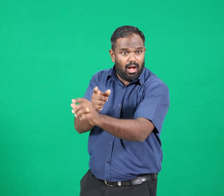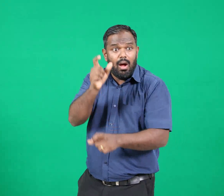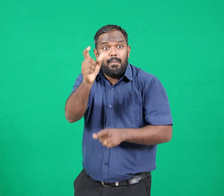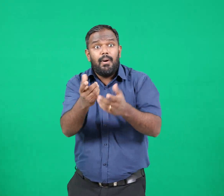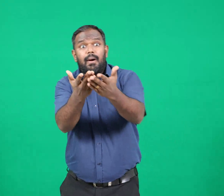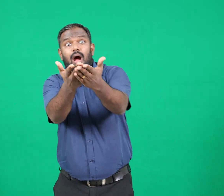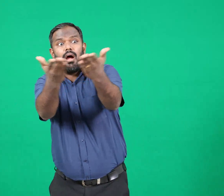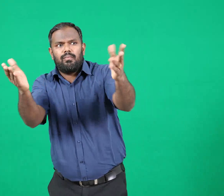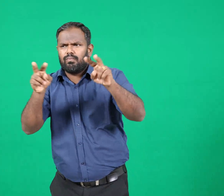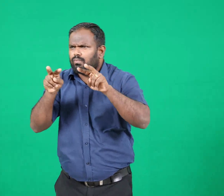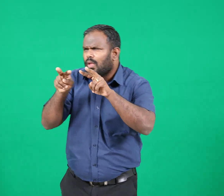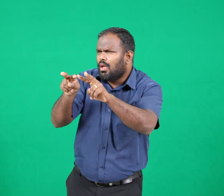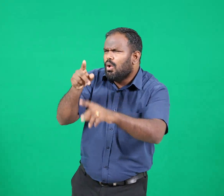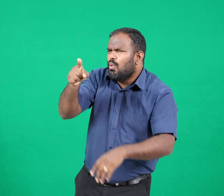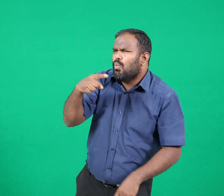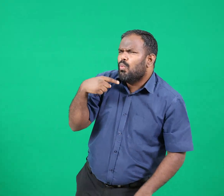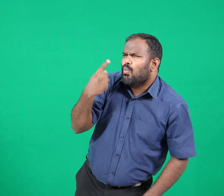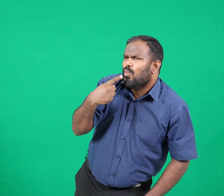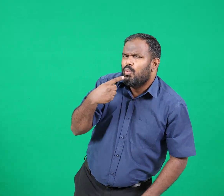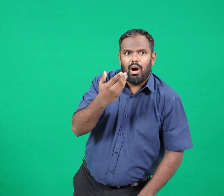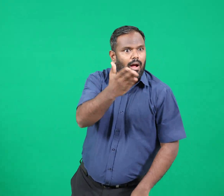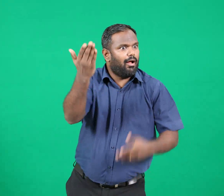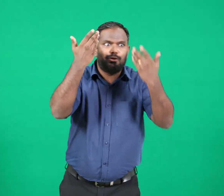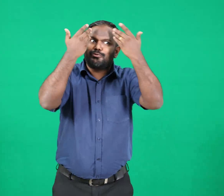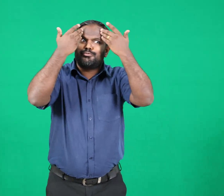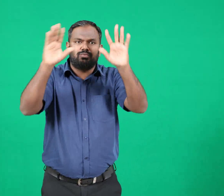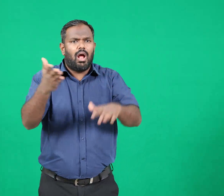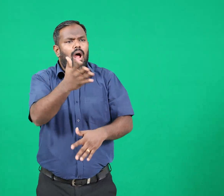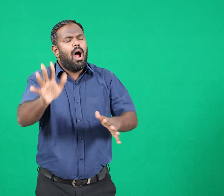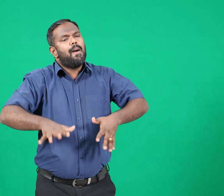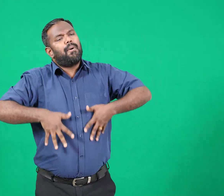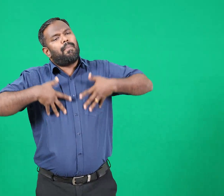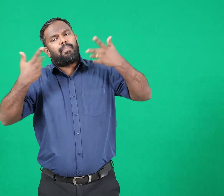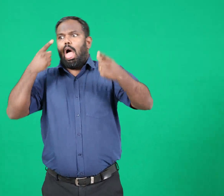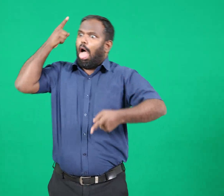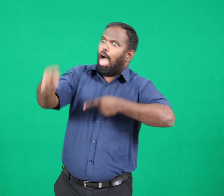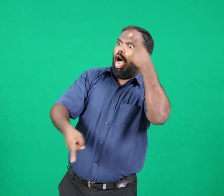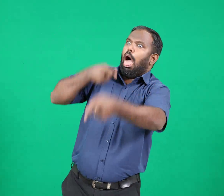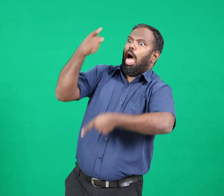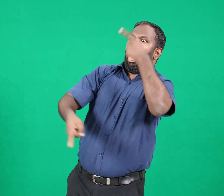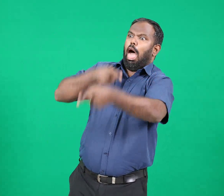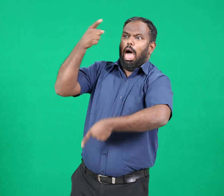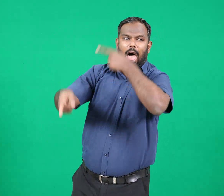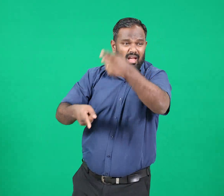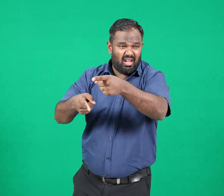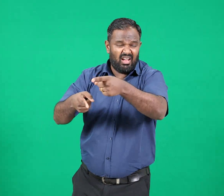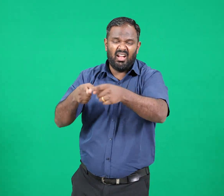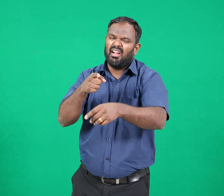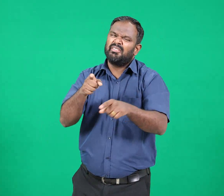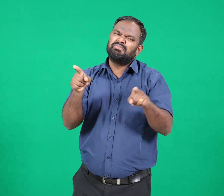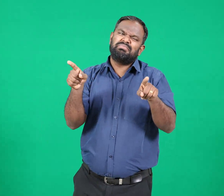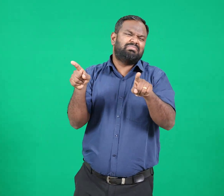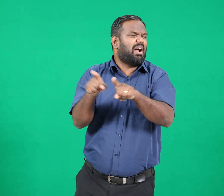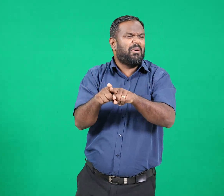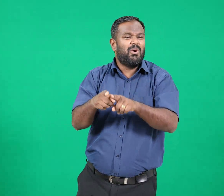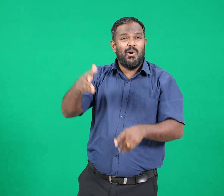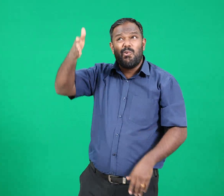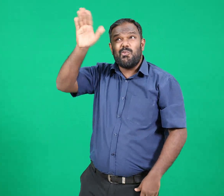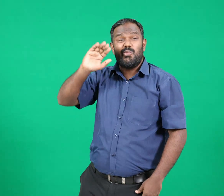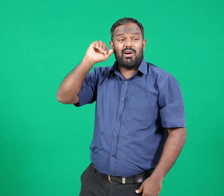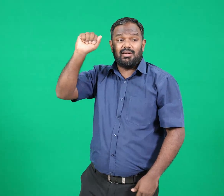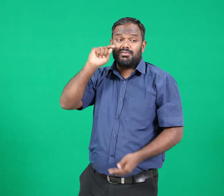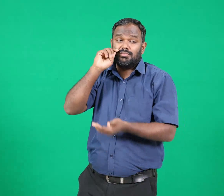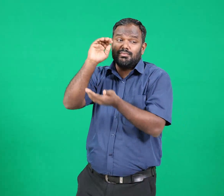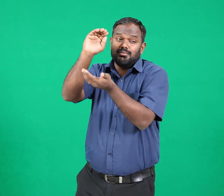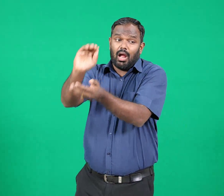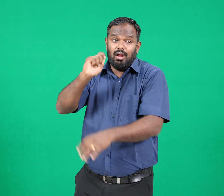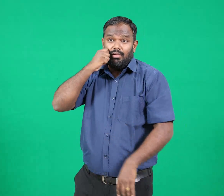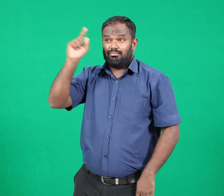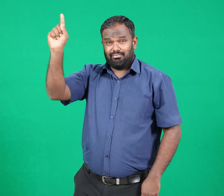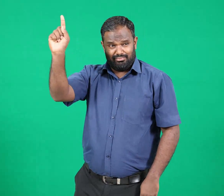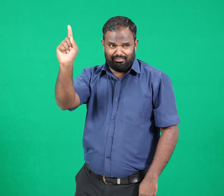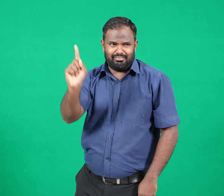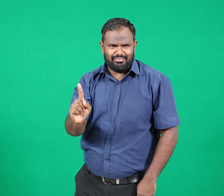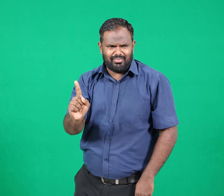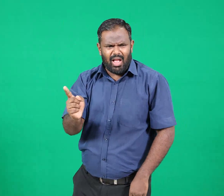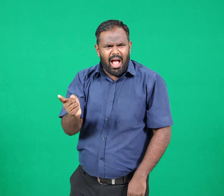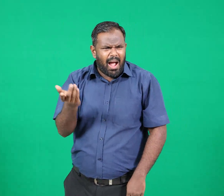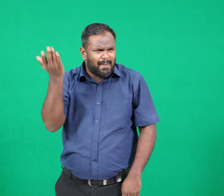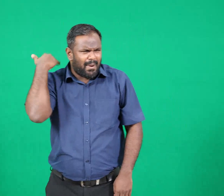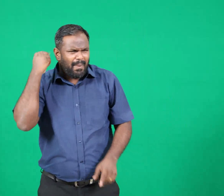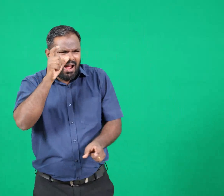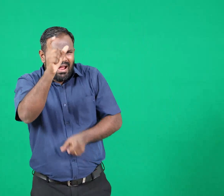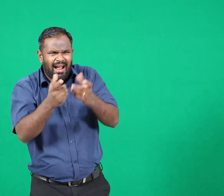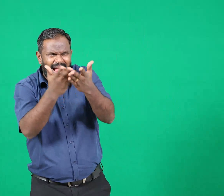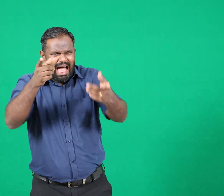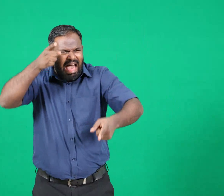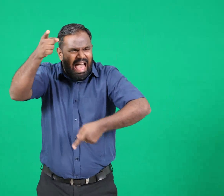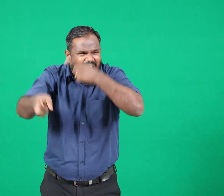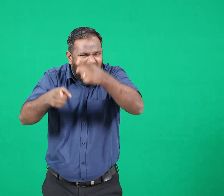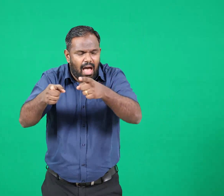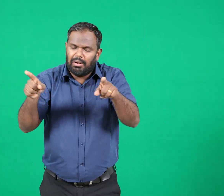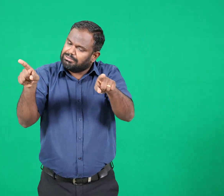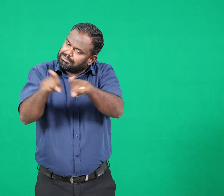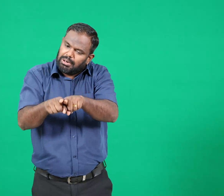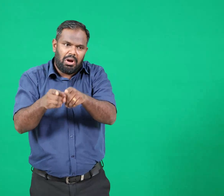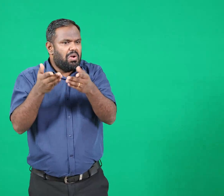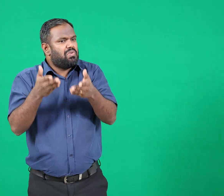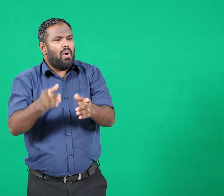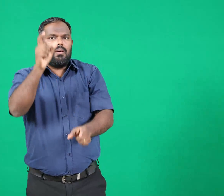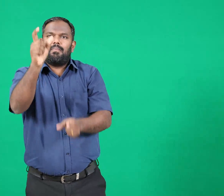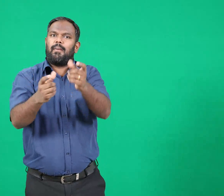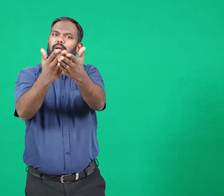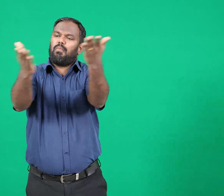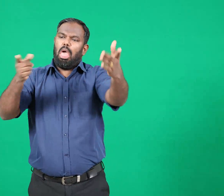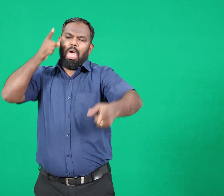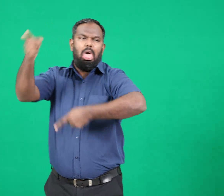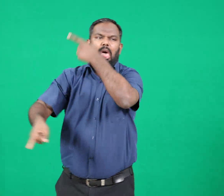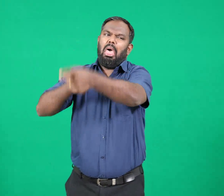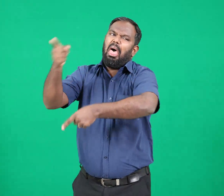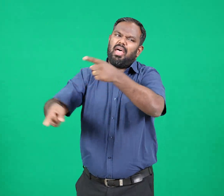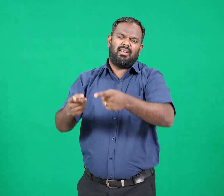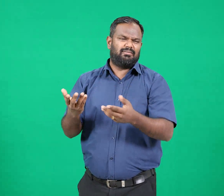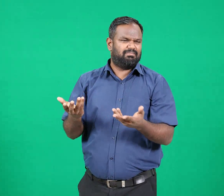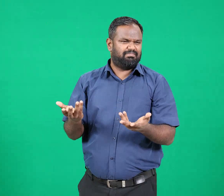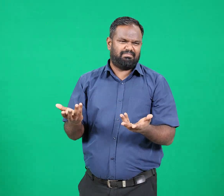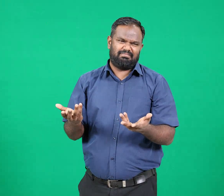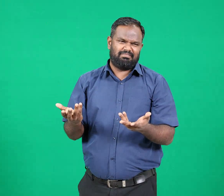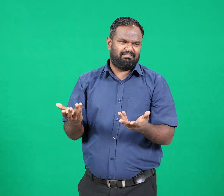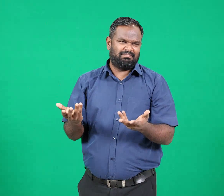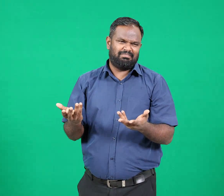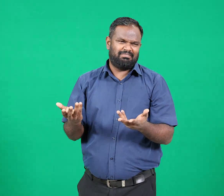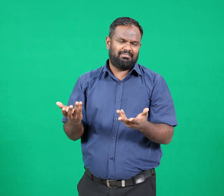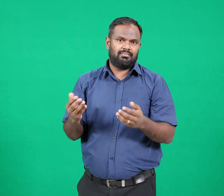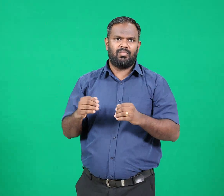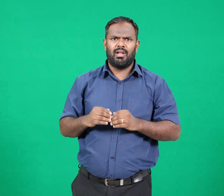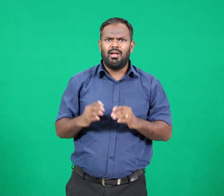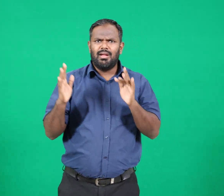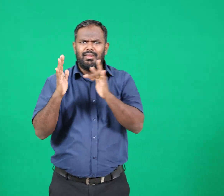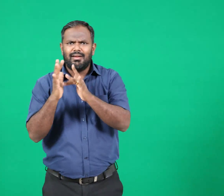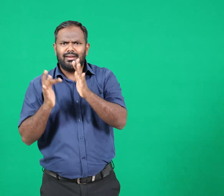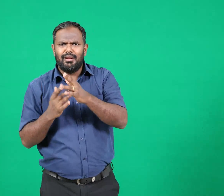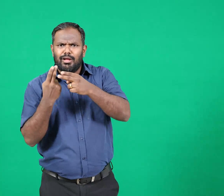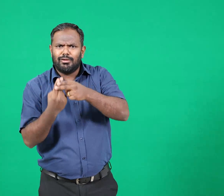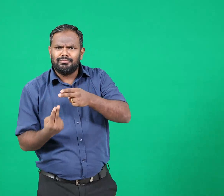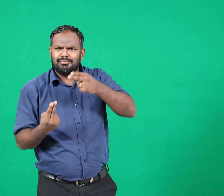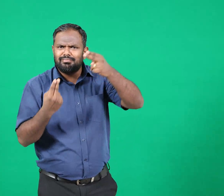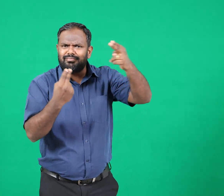In the same way, the Son of Man will suffer at their hands."